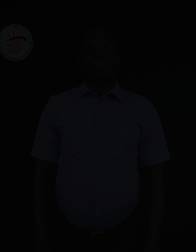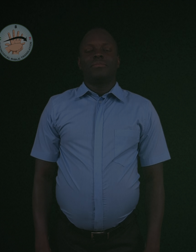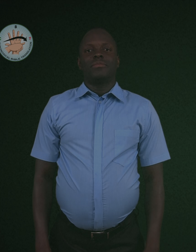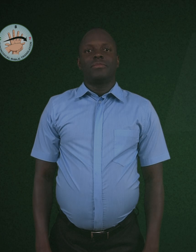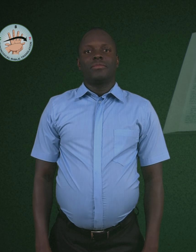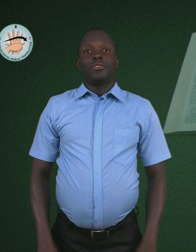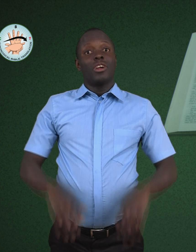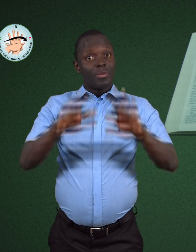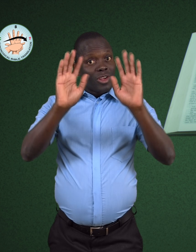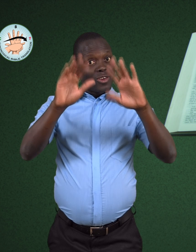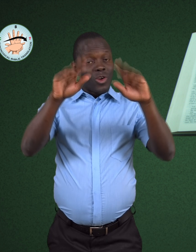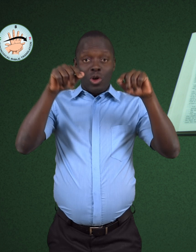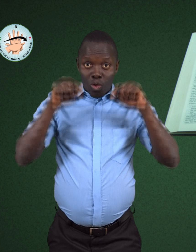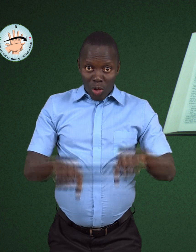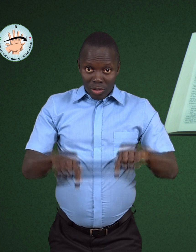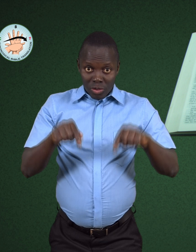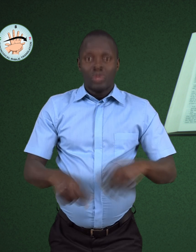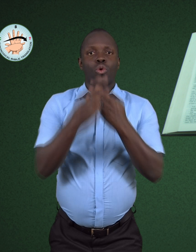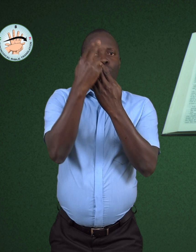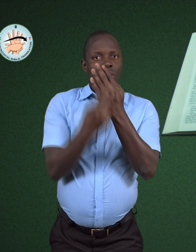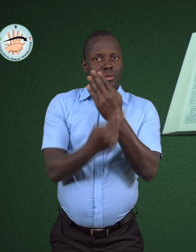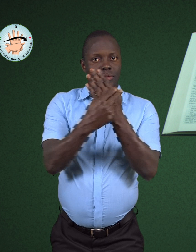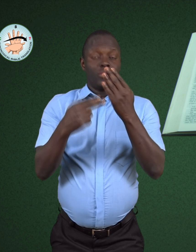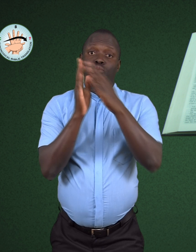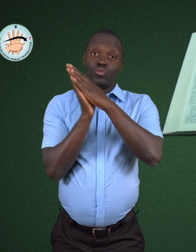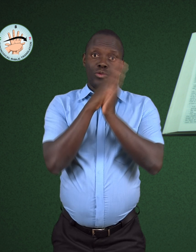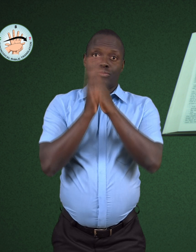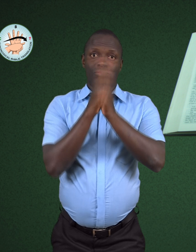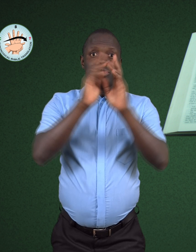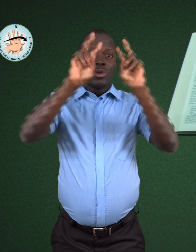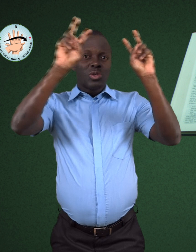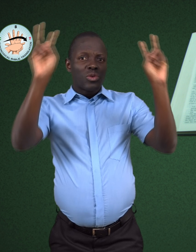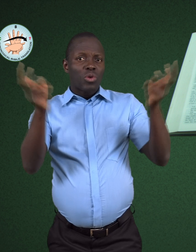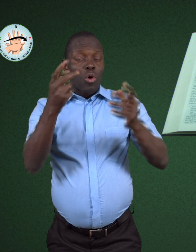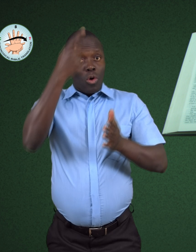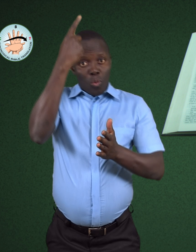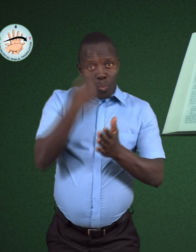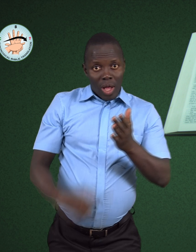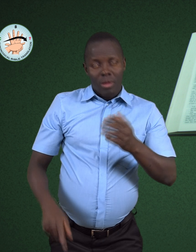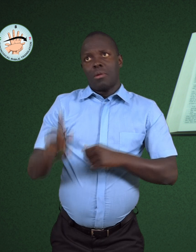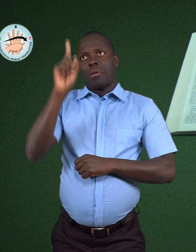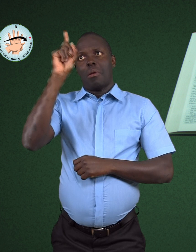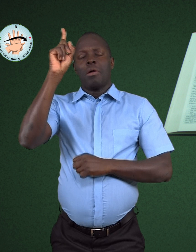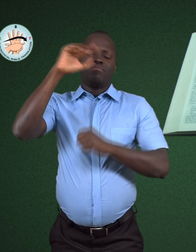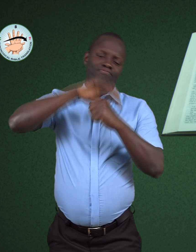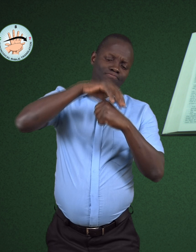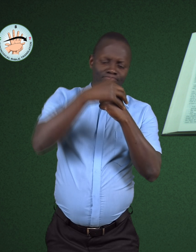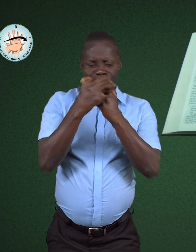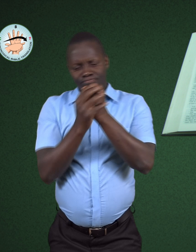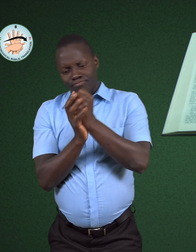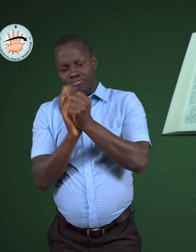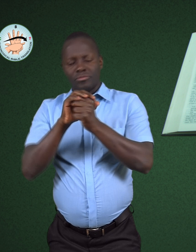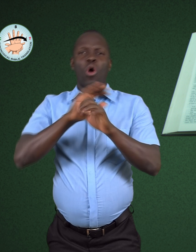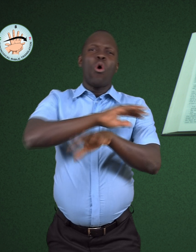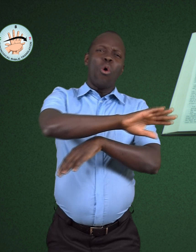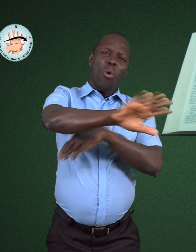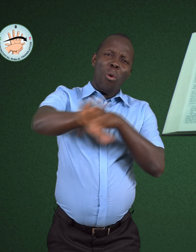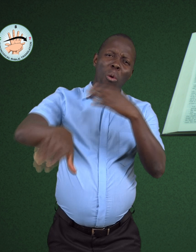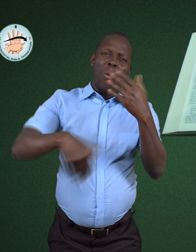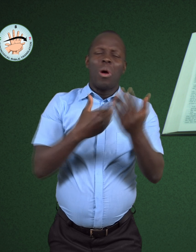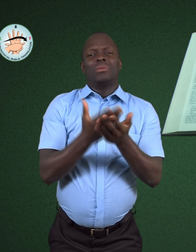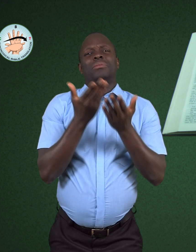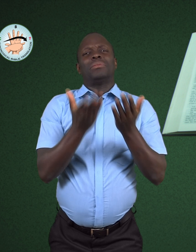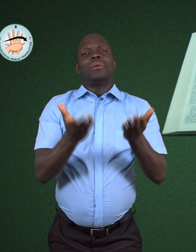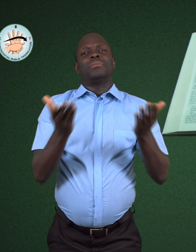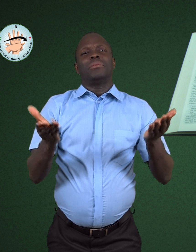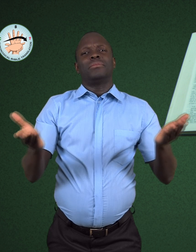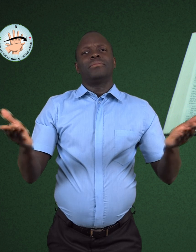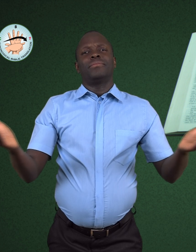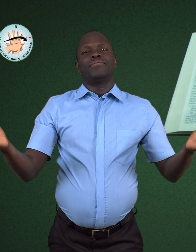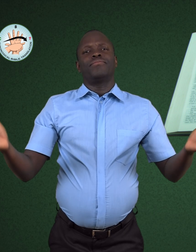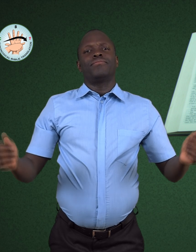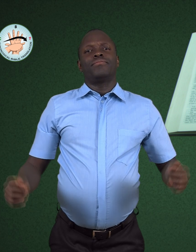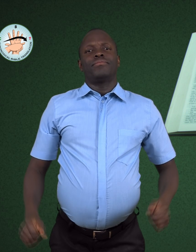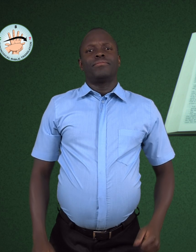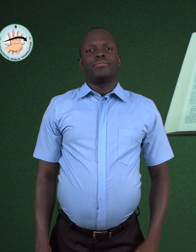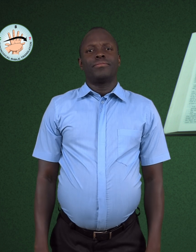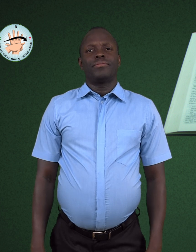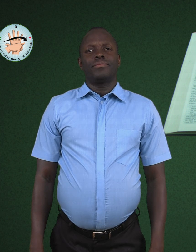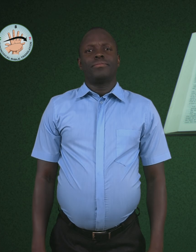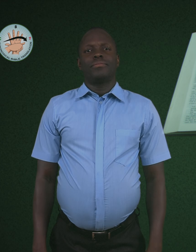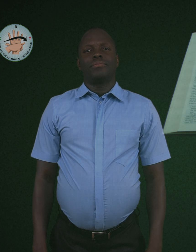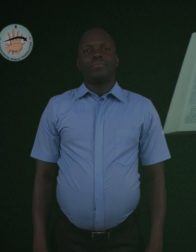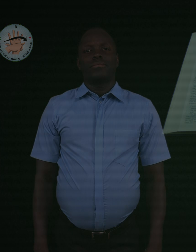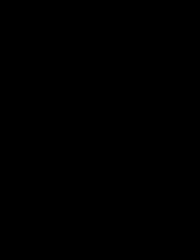The creation - God made everything